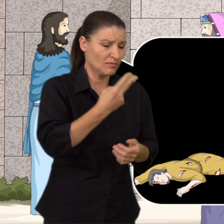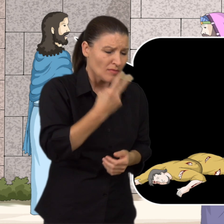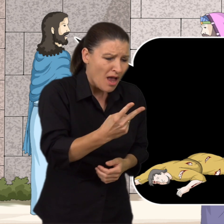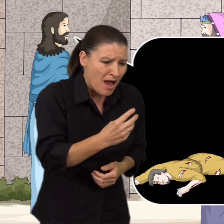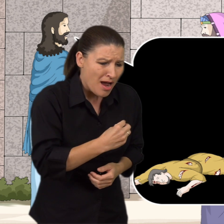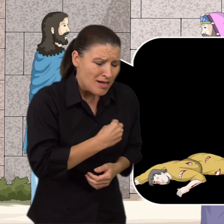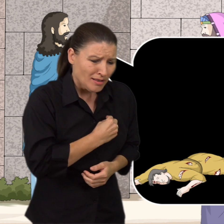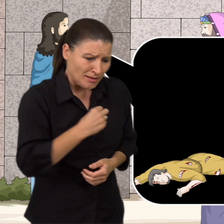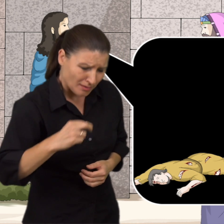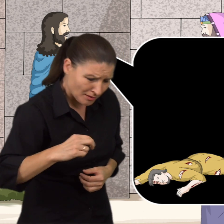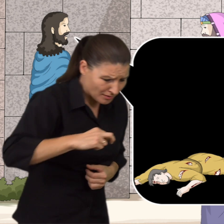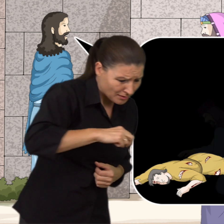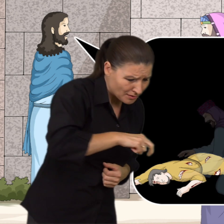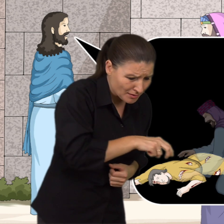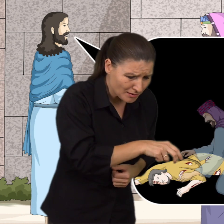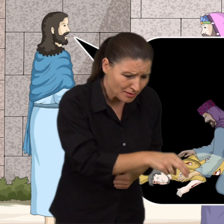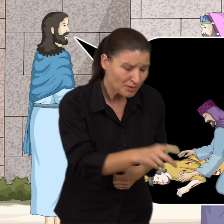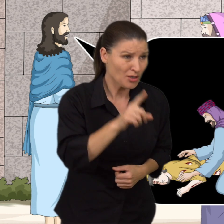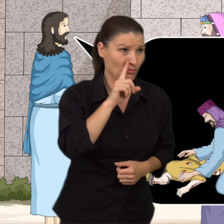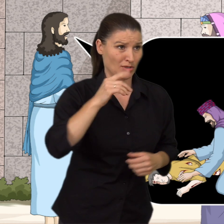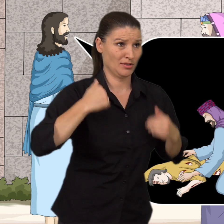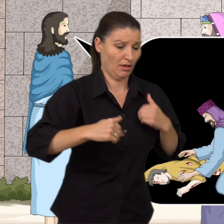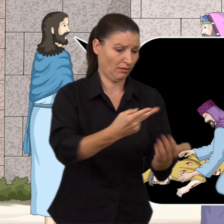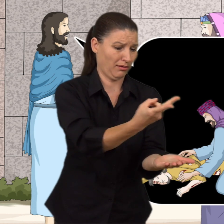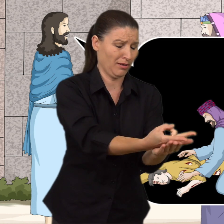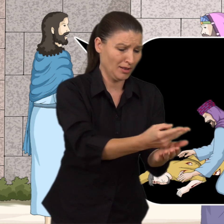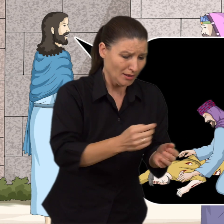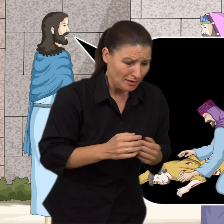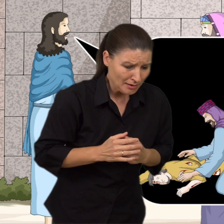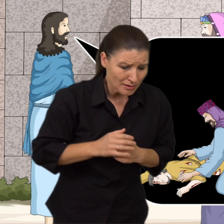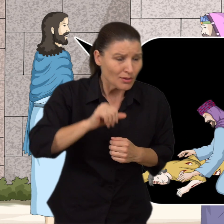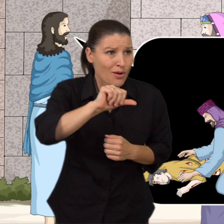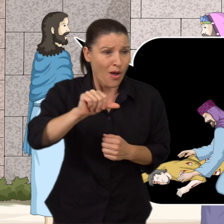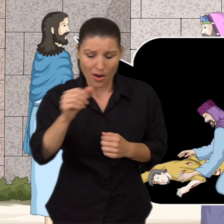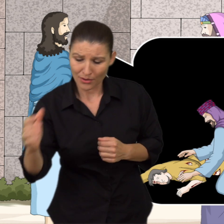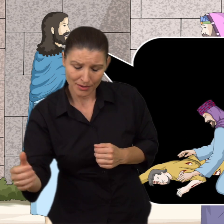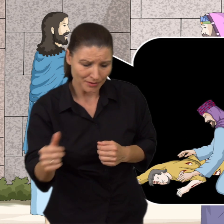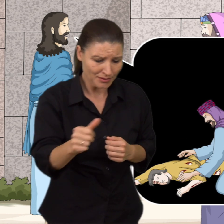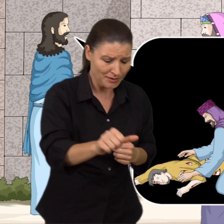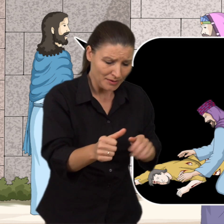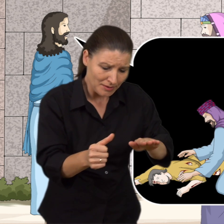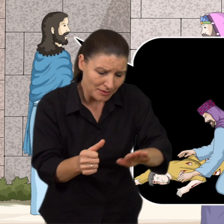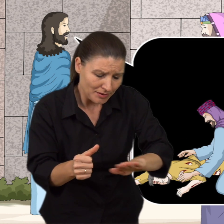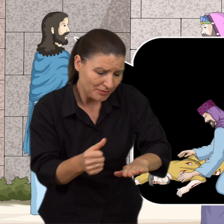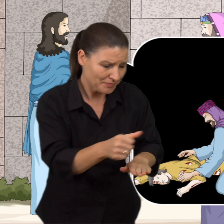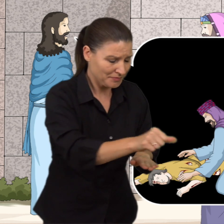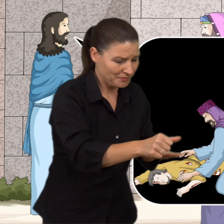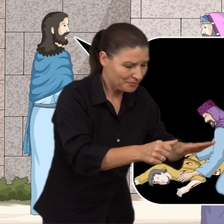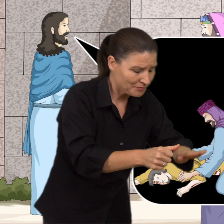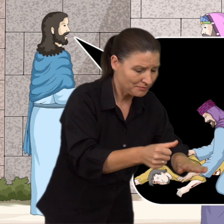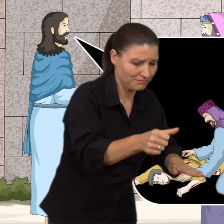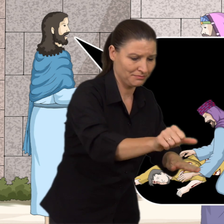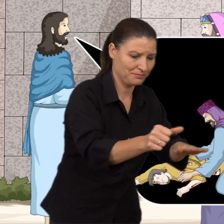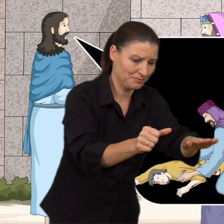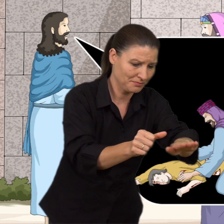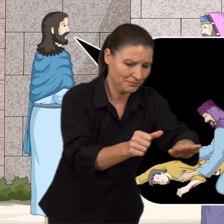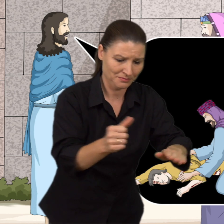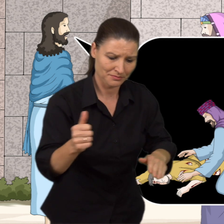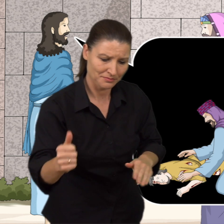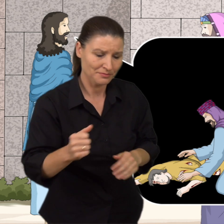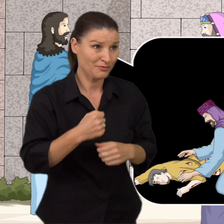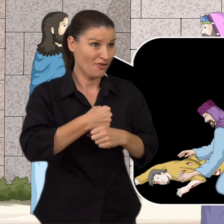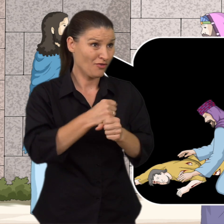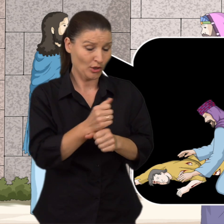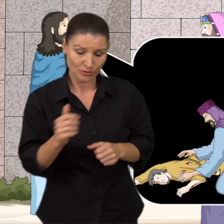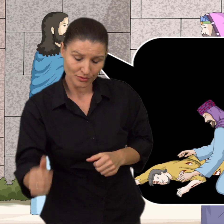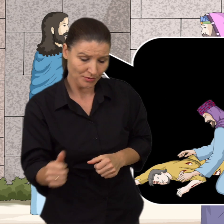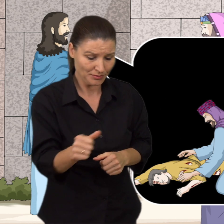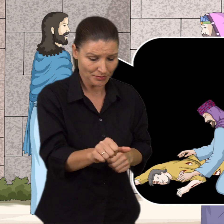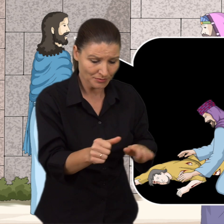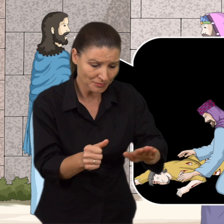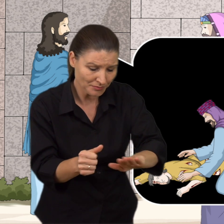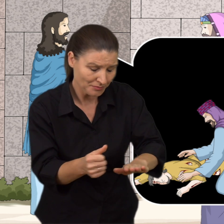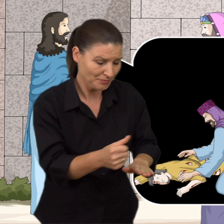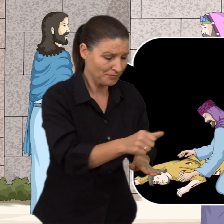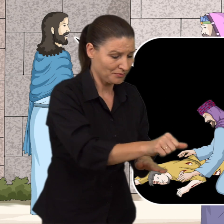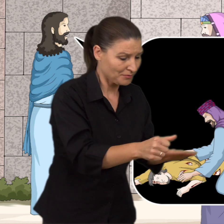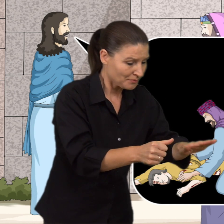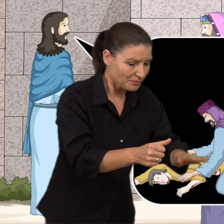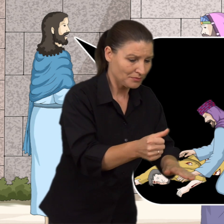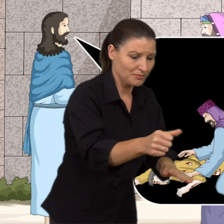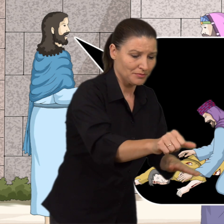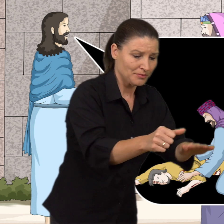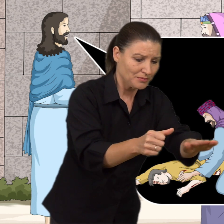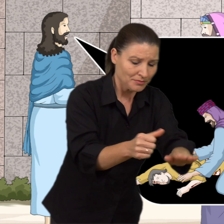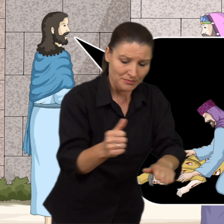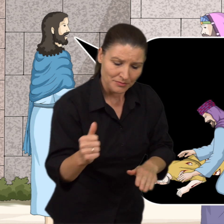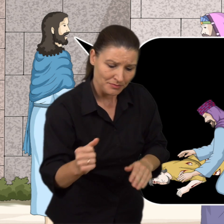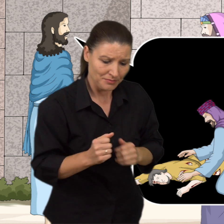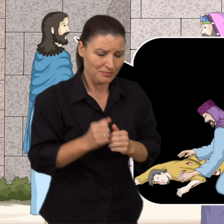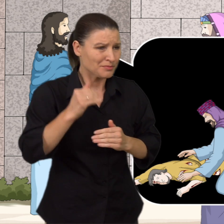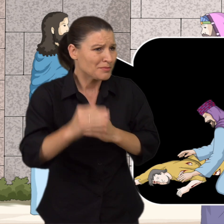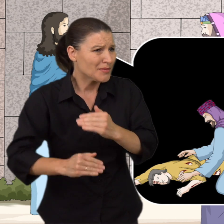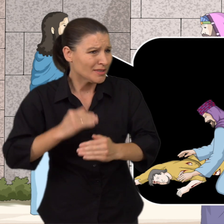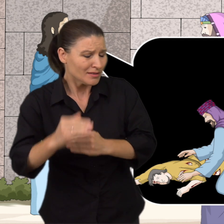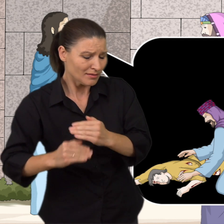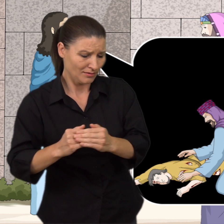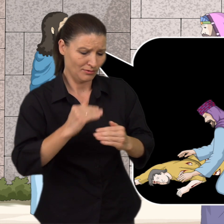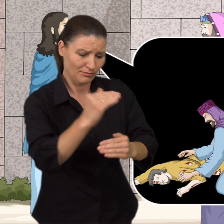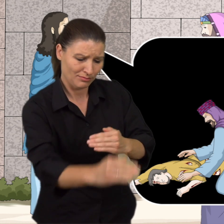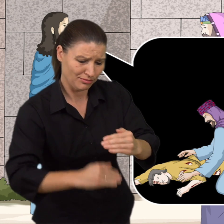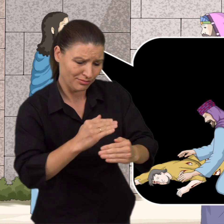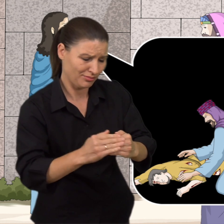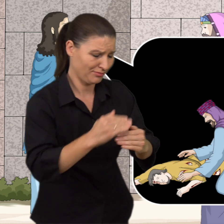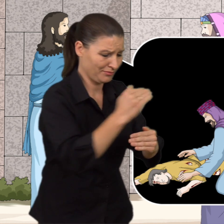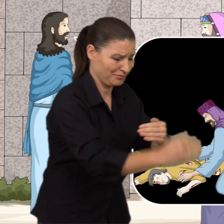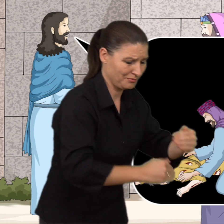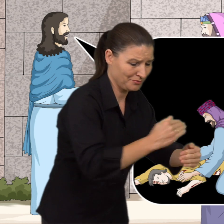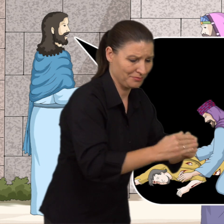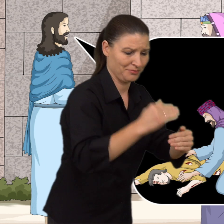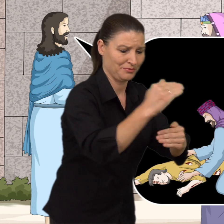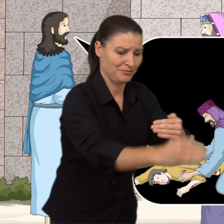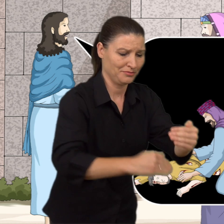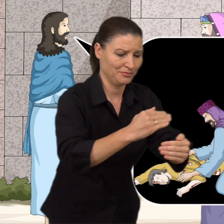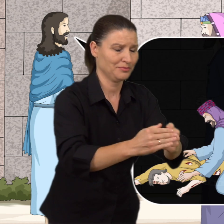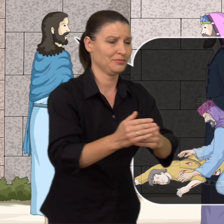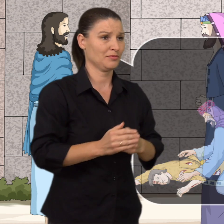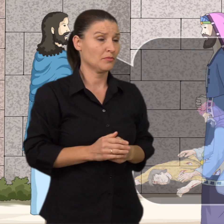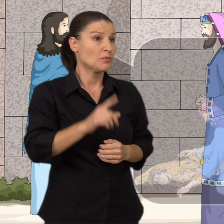He went to him and bandaged his wounds, pouring on oil and wine.